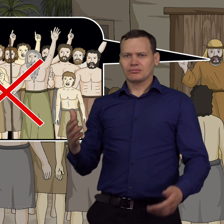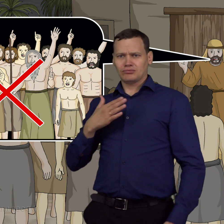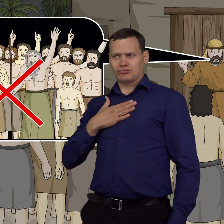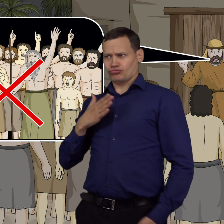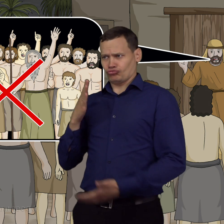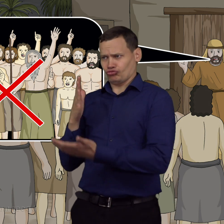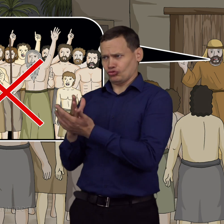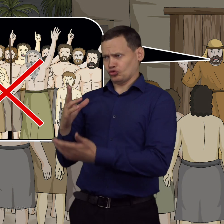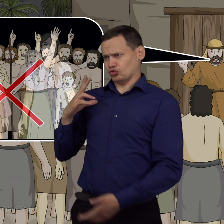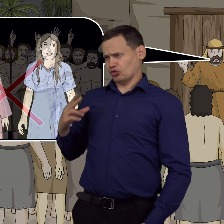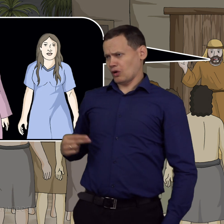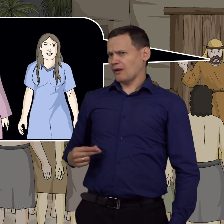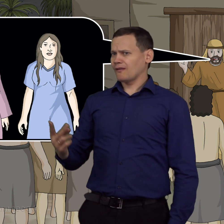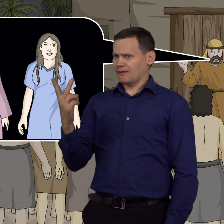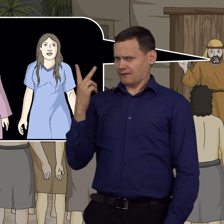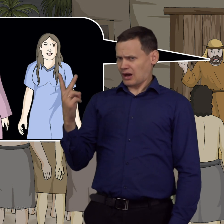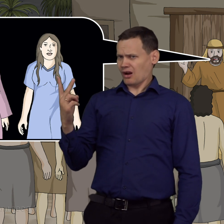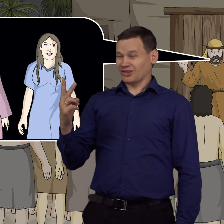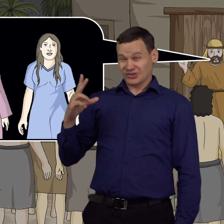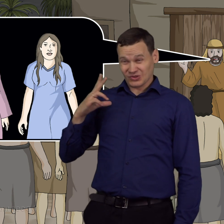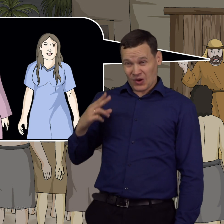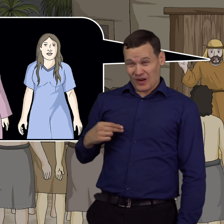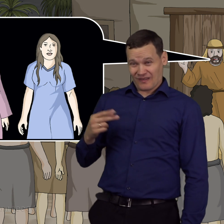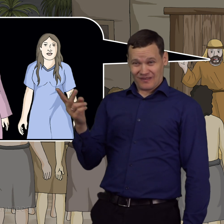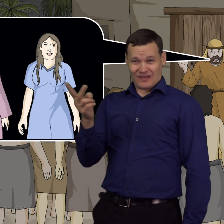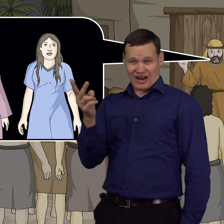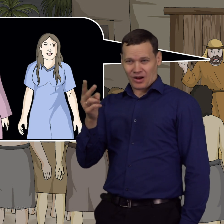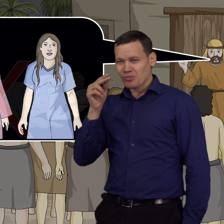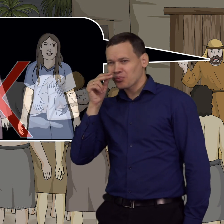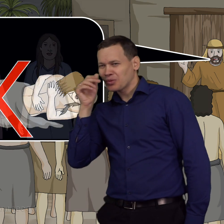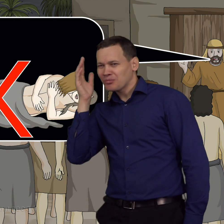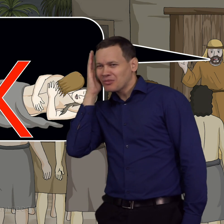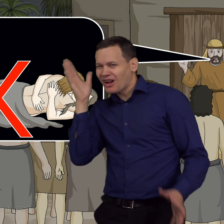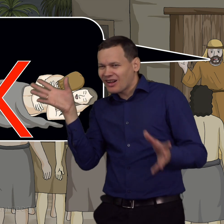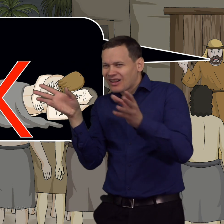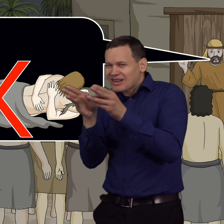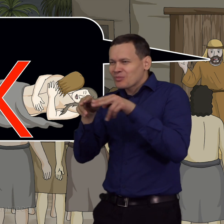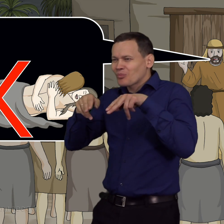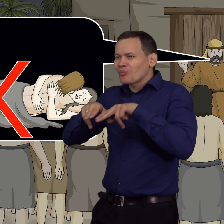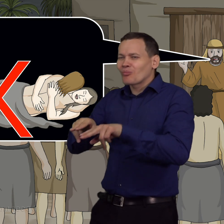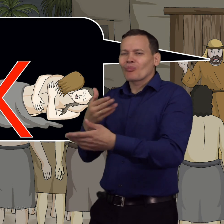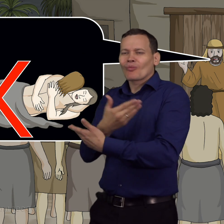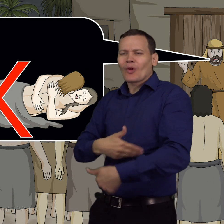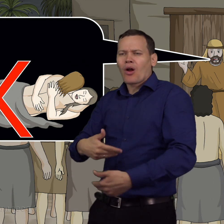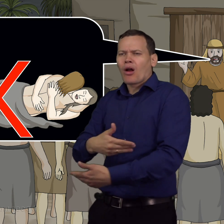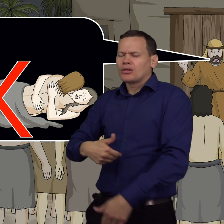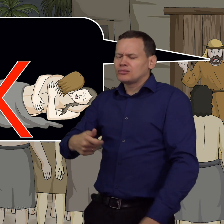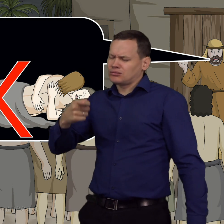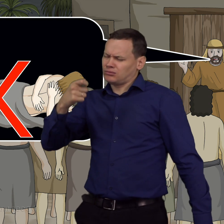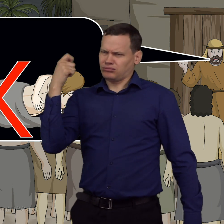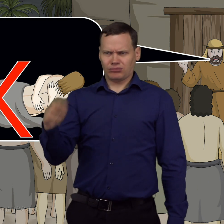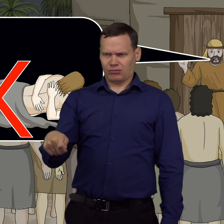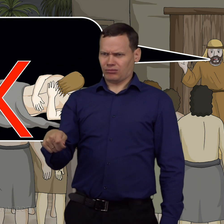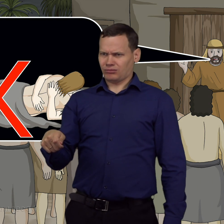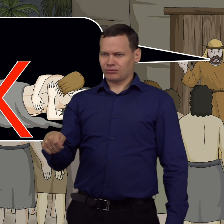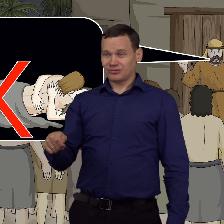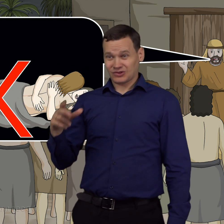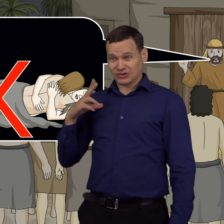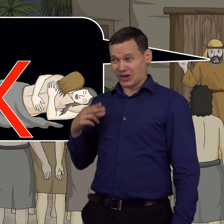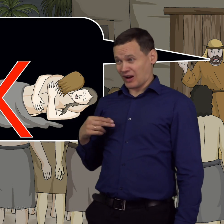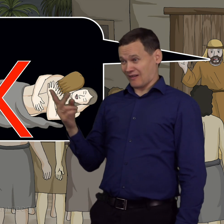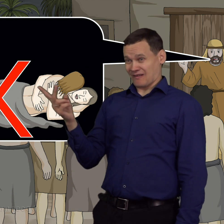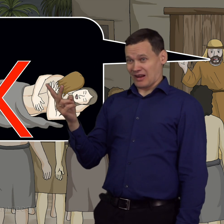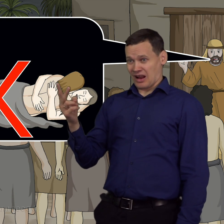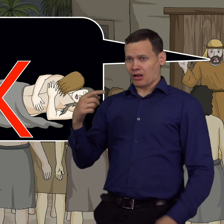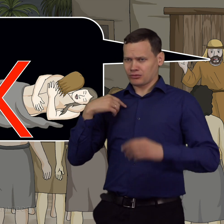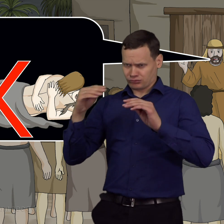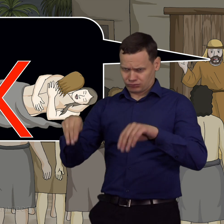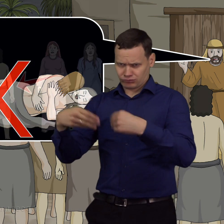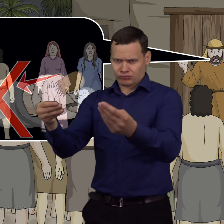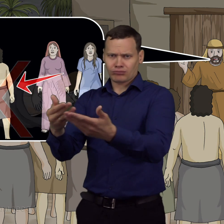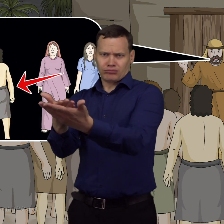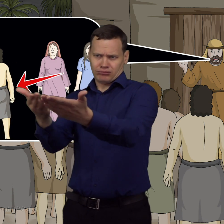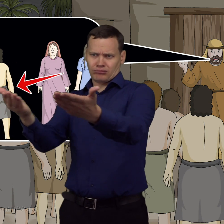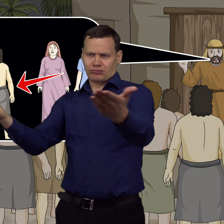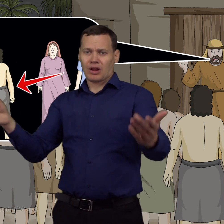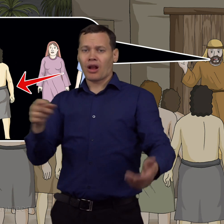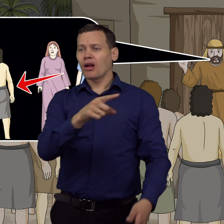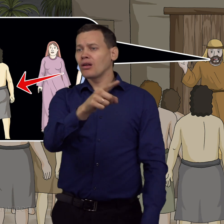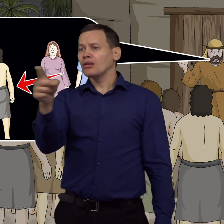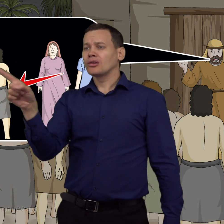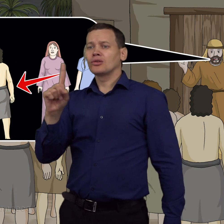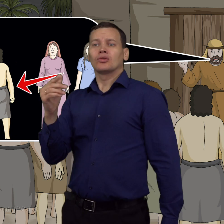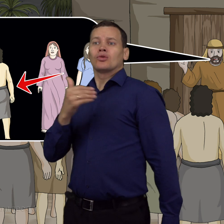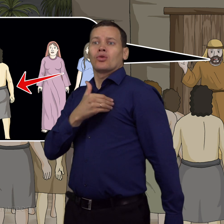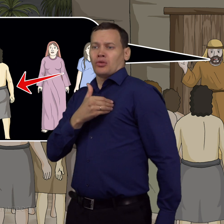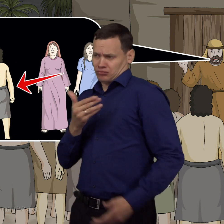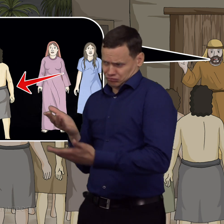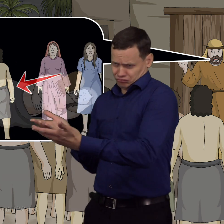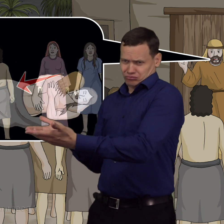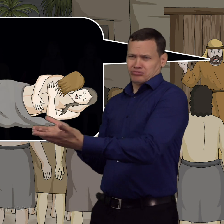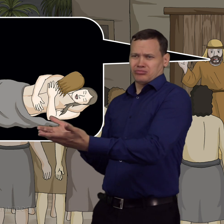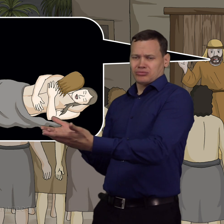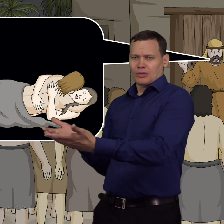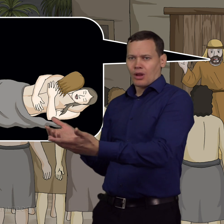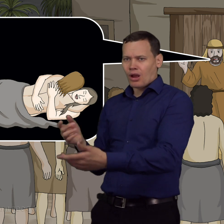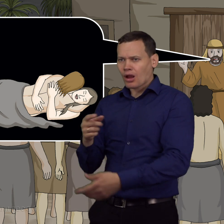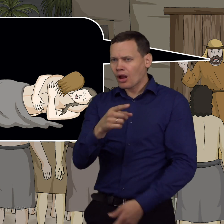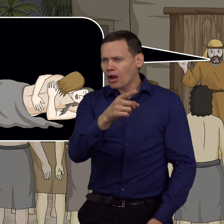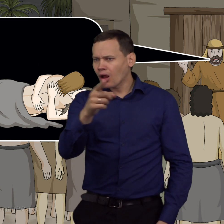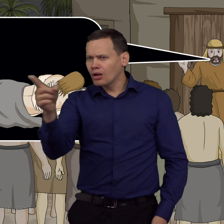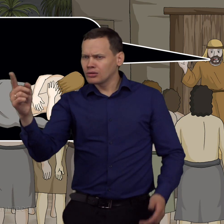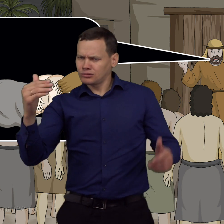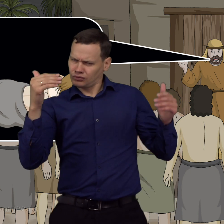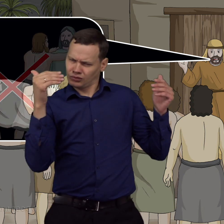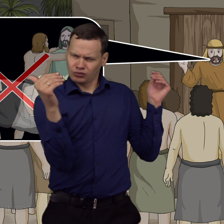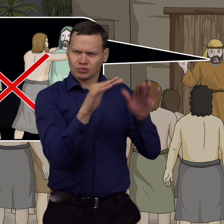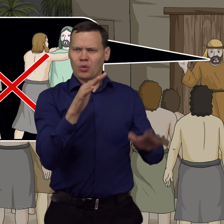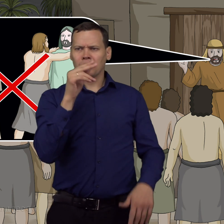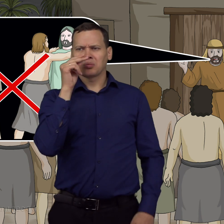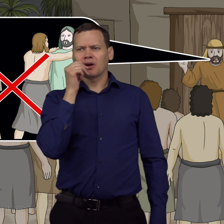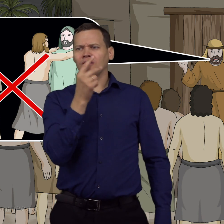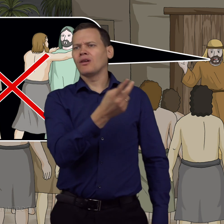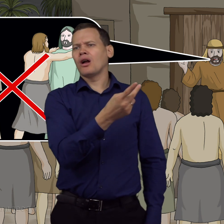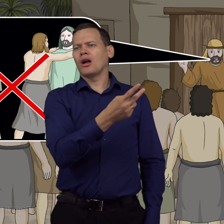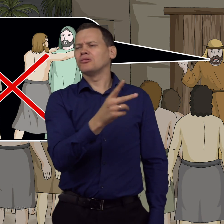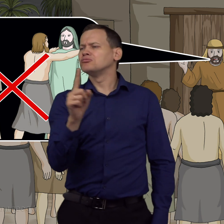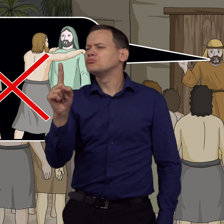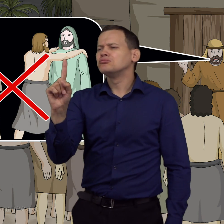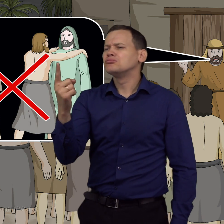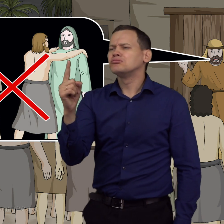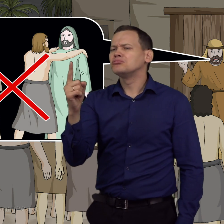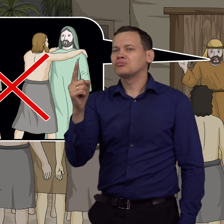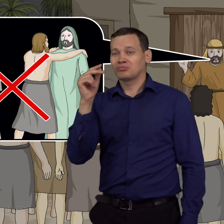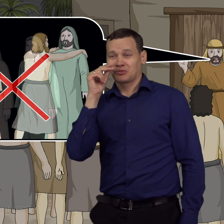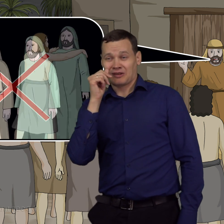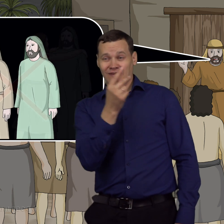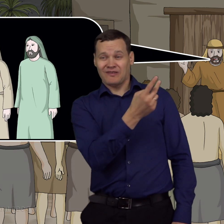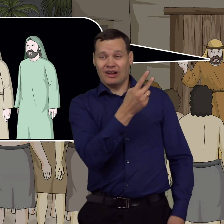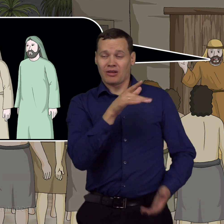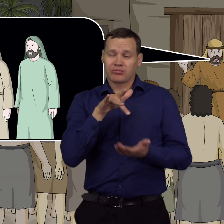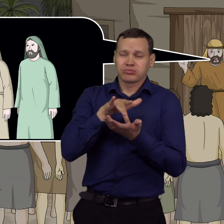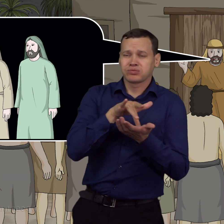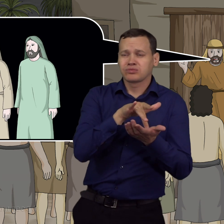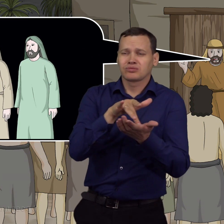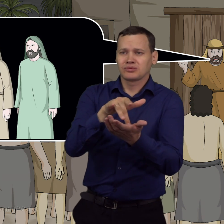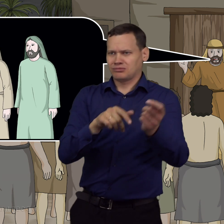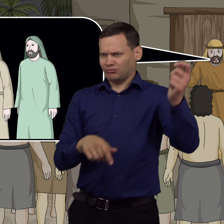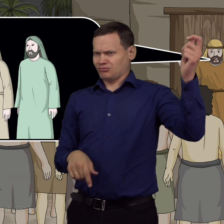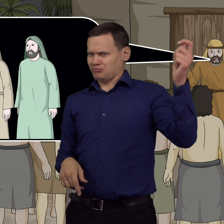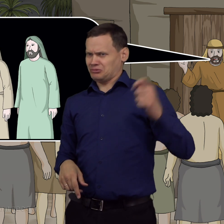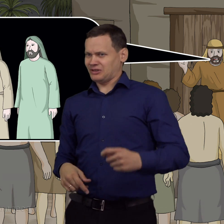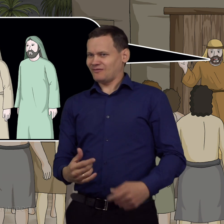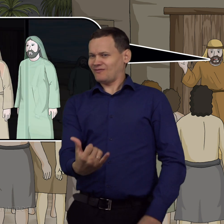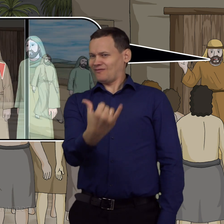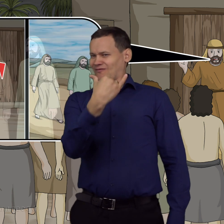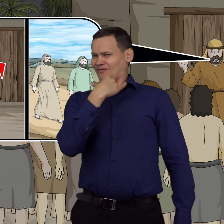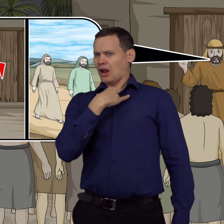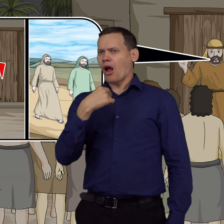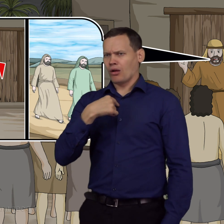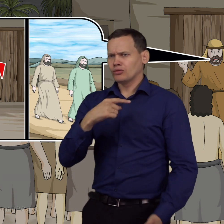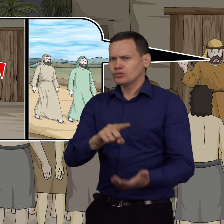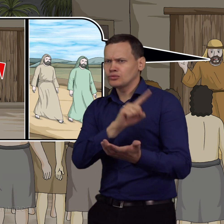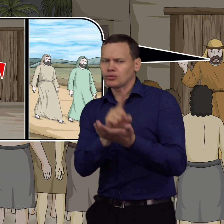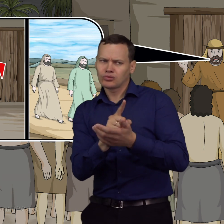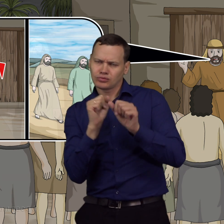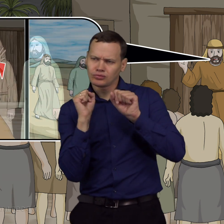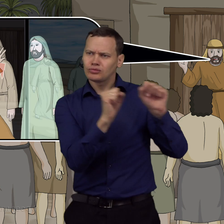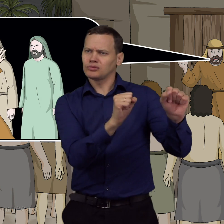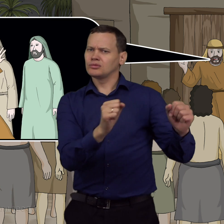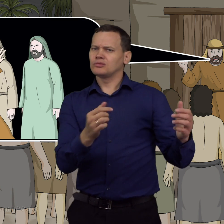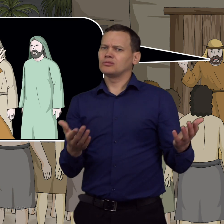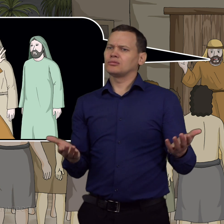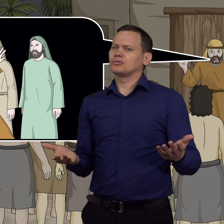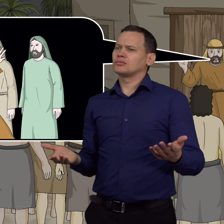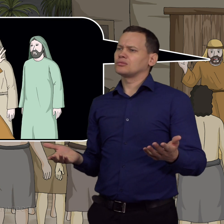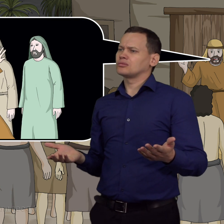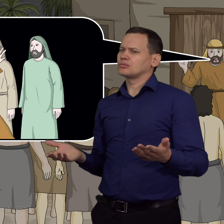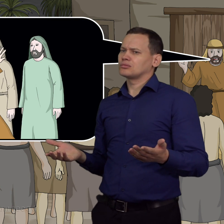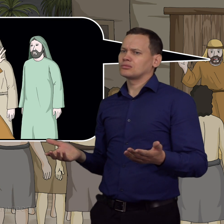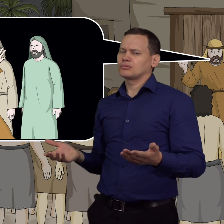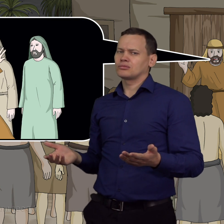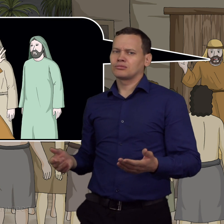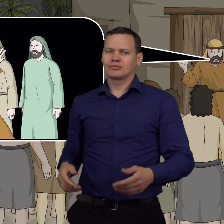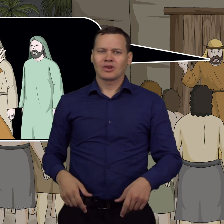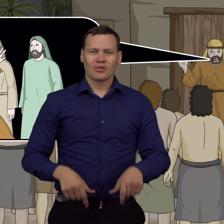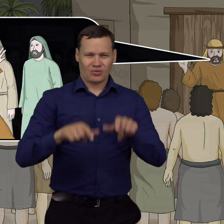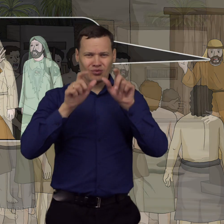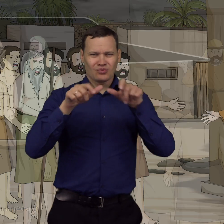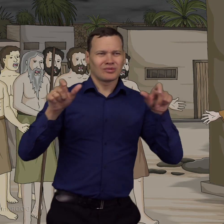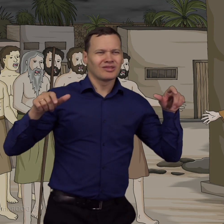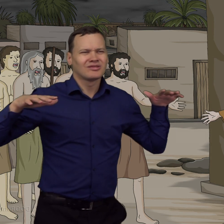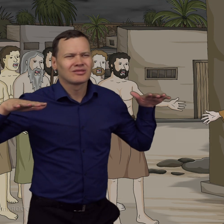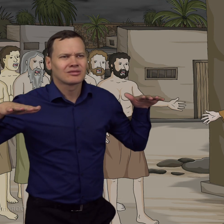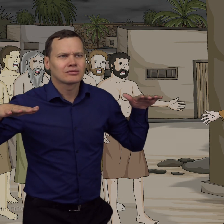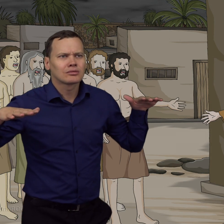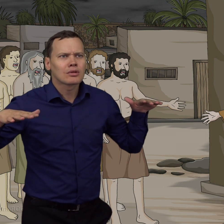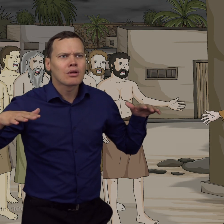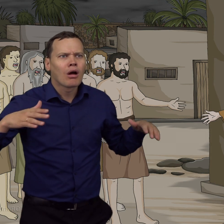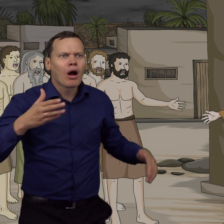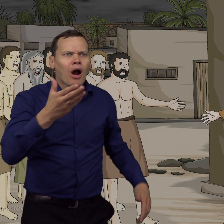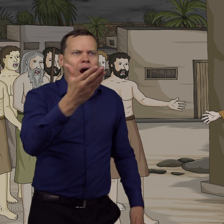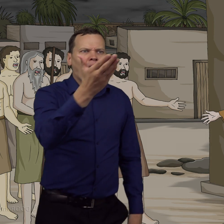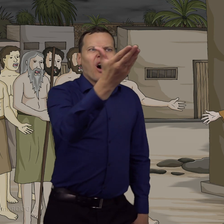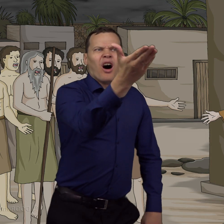Look, I have two daughters who have never slept with a man. Let me bring them to you, and you can do to them as you please. But do not do anything to these men, for they have come under the protection of my roof.”